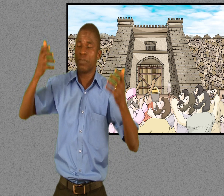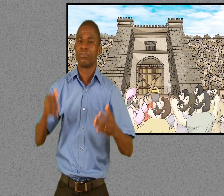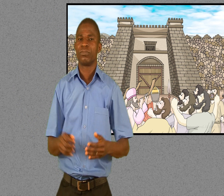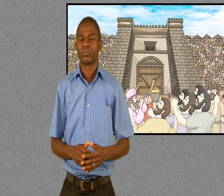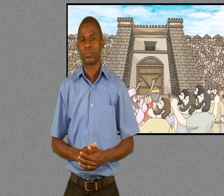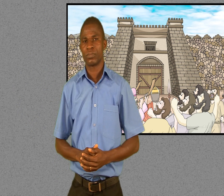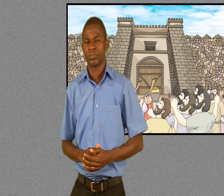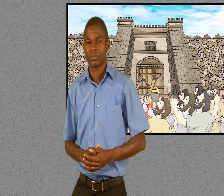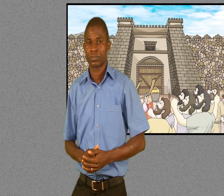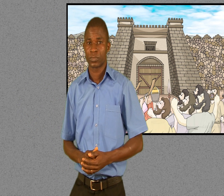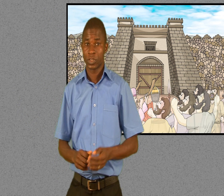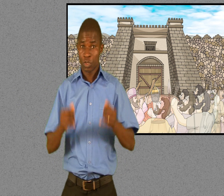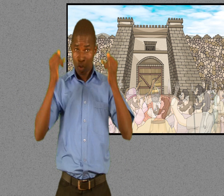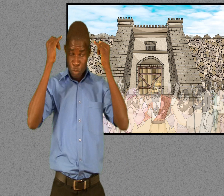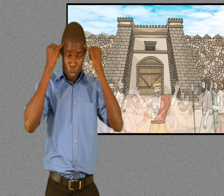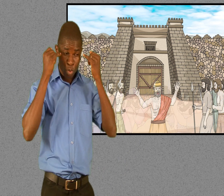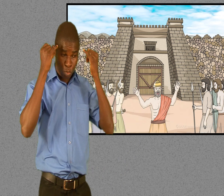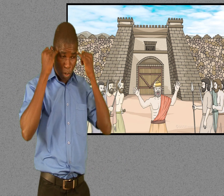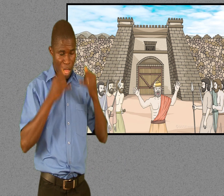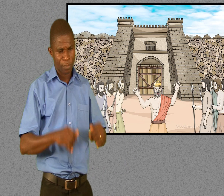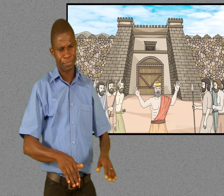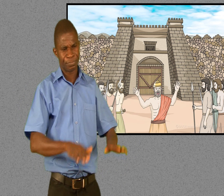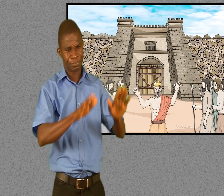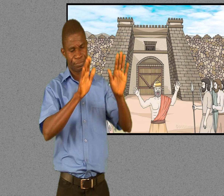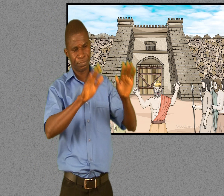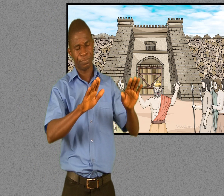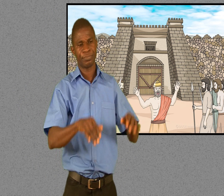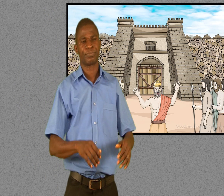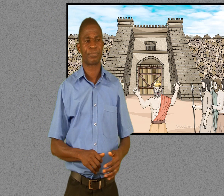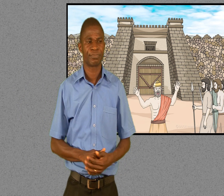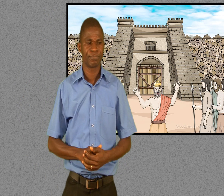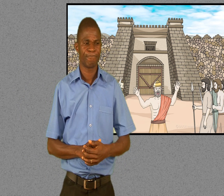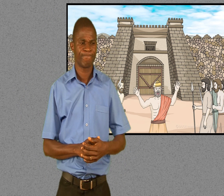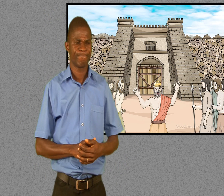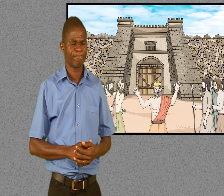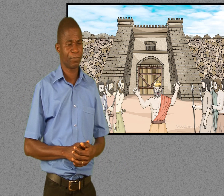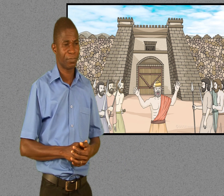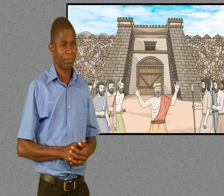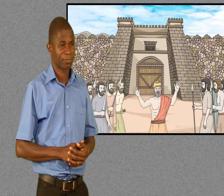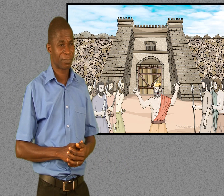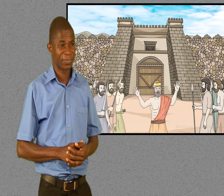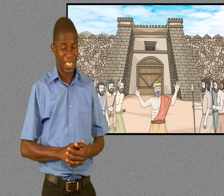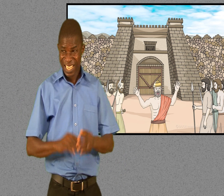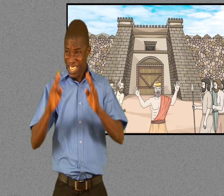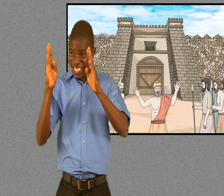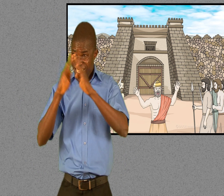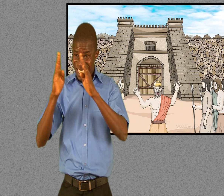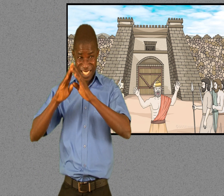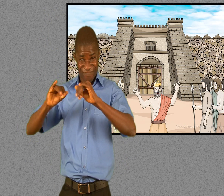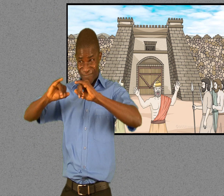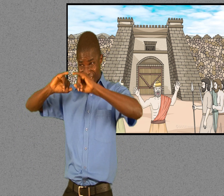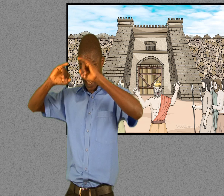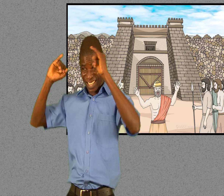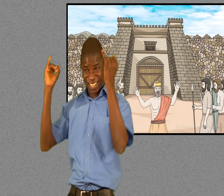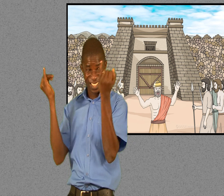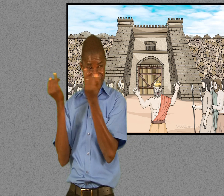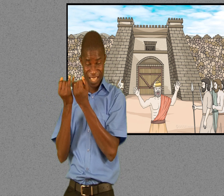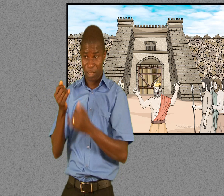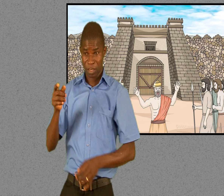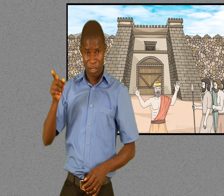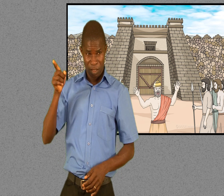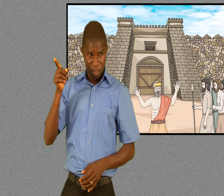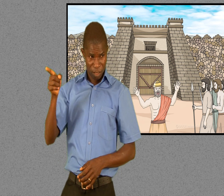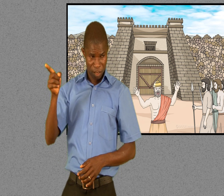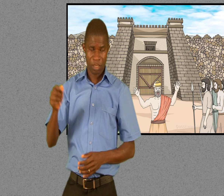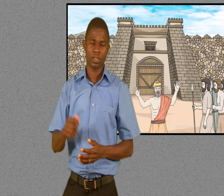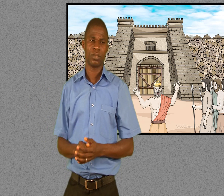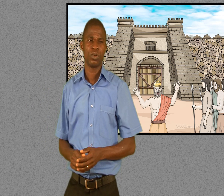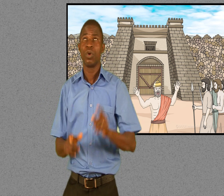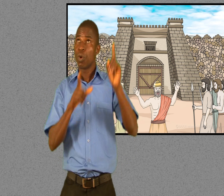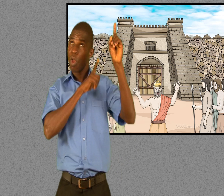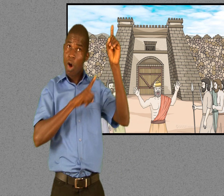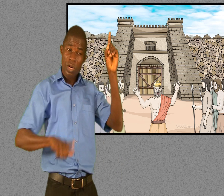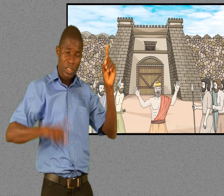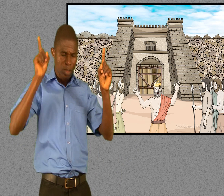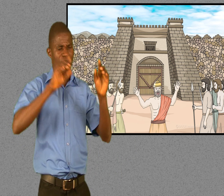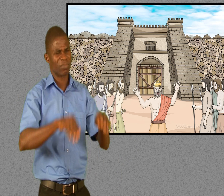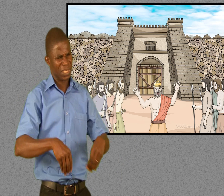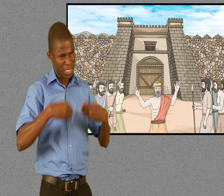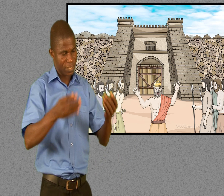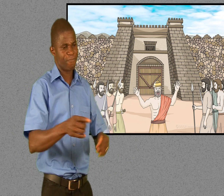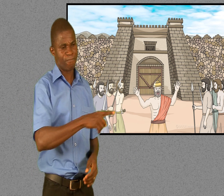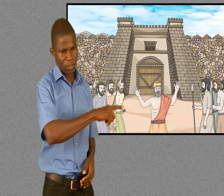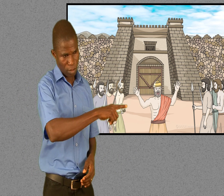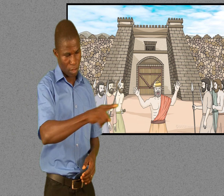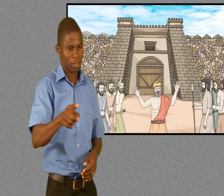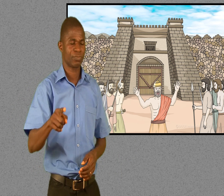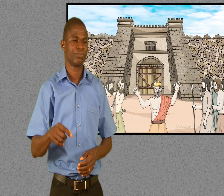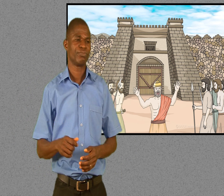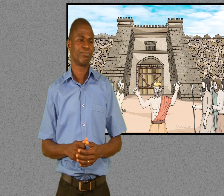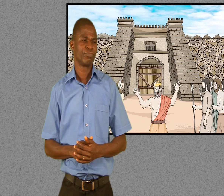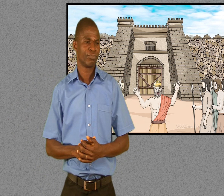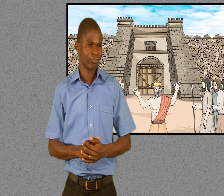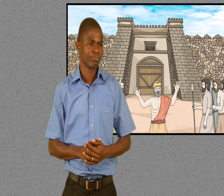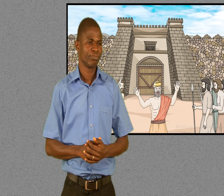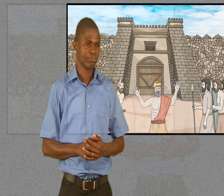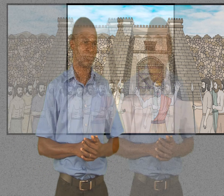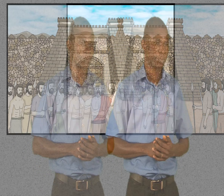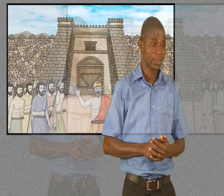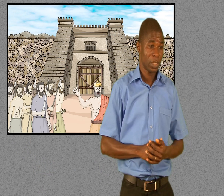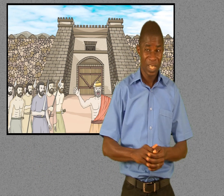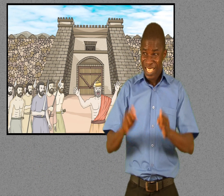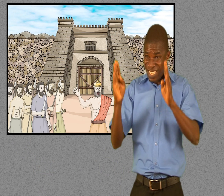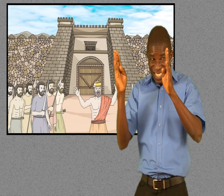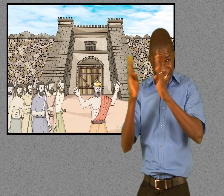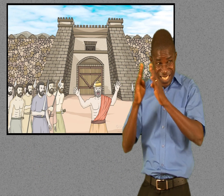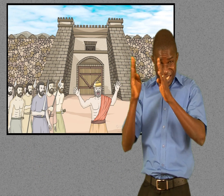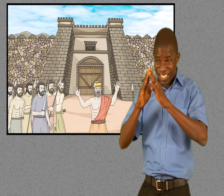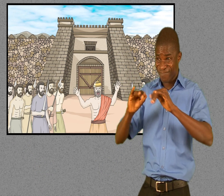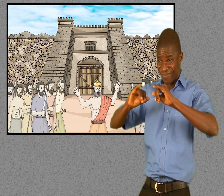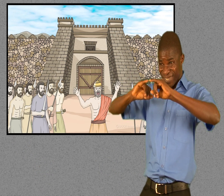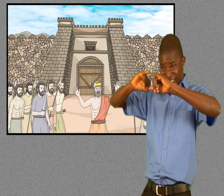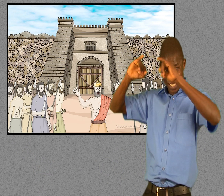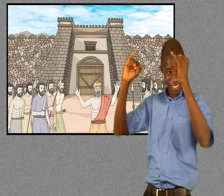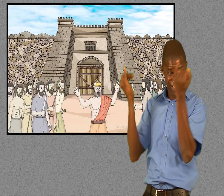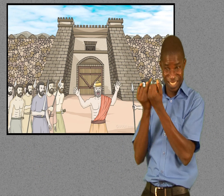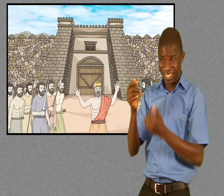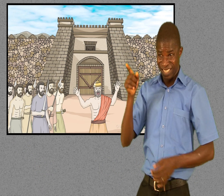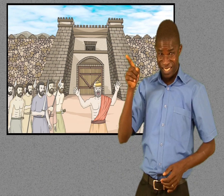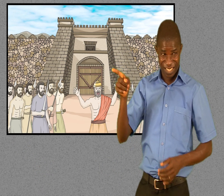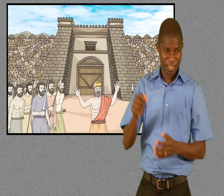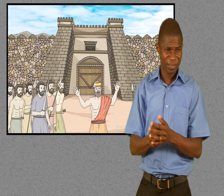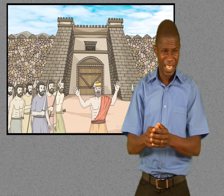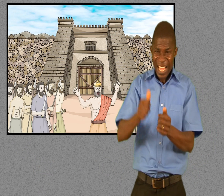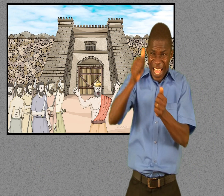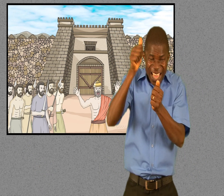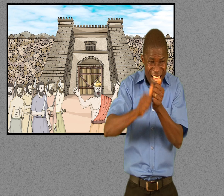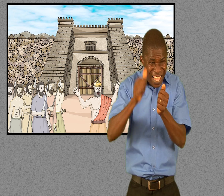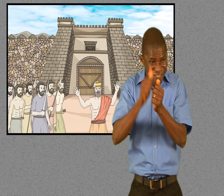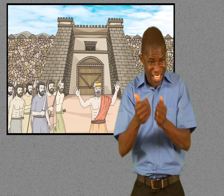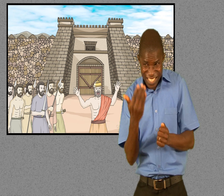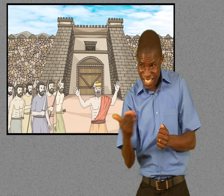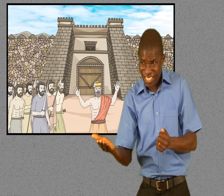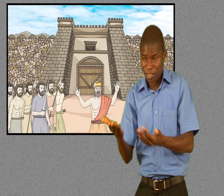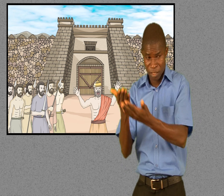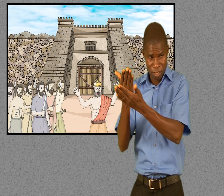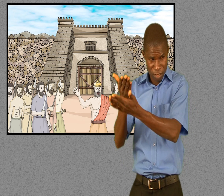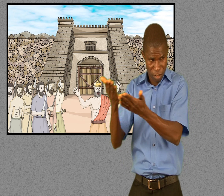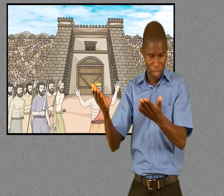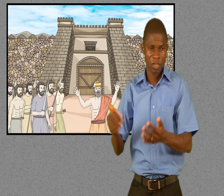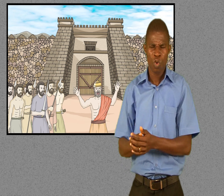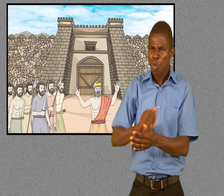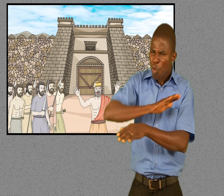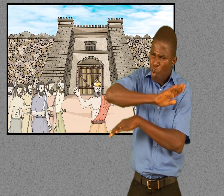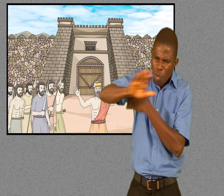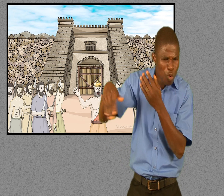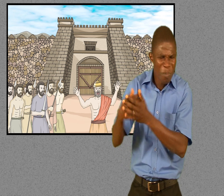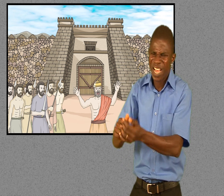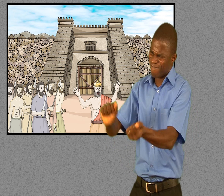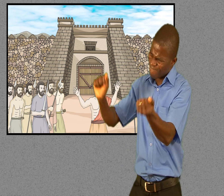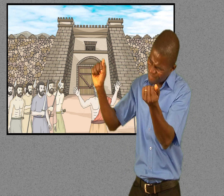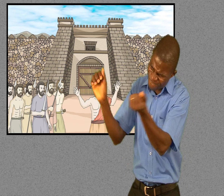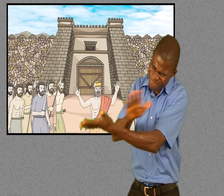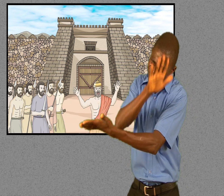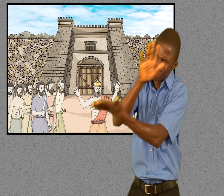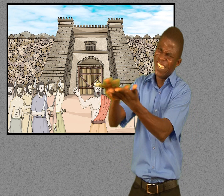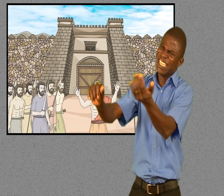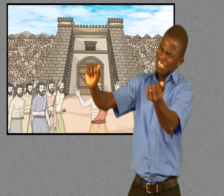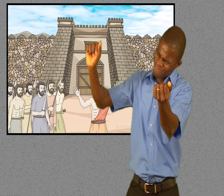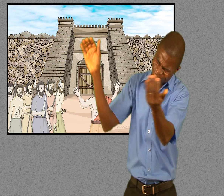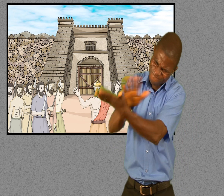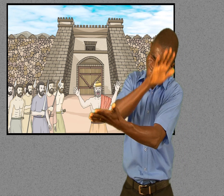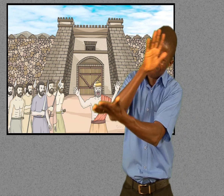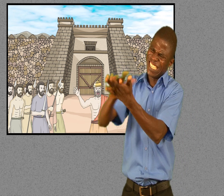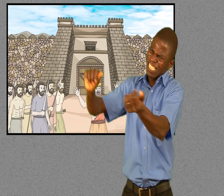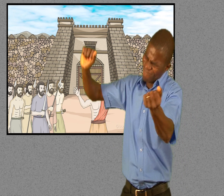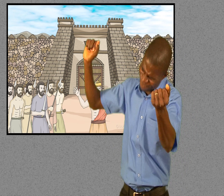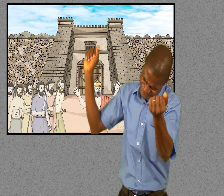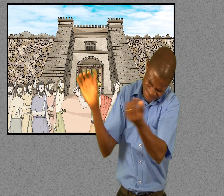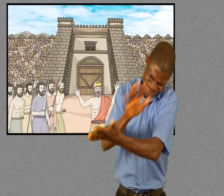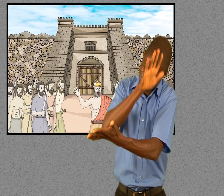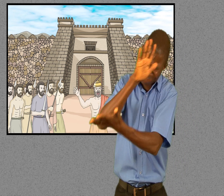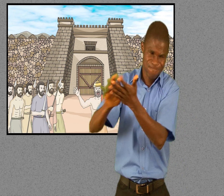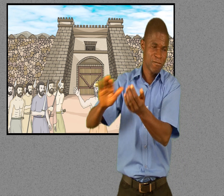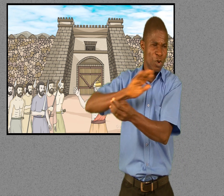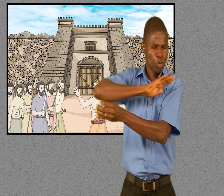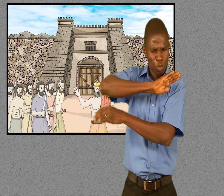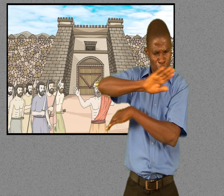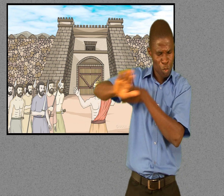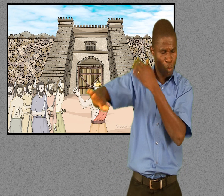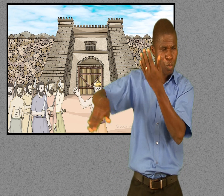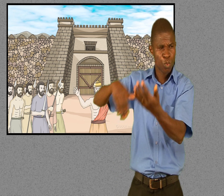Now the city and everything in it must be devoted to the LORD for destruction.